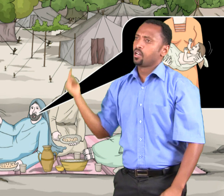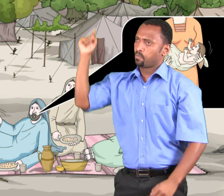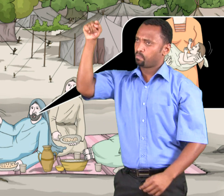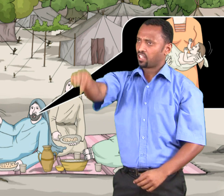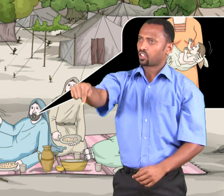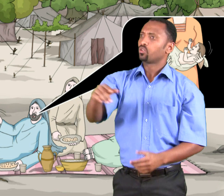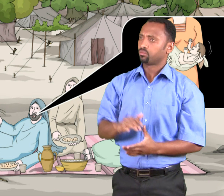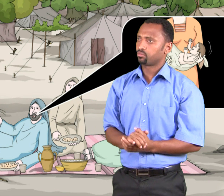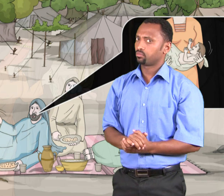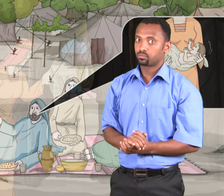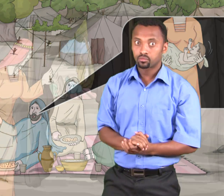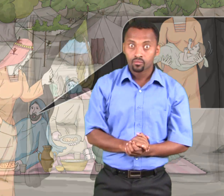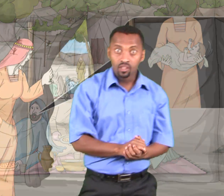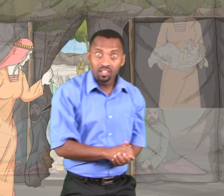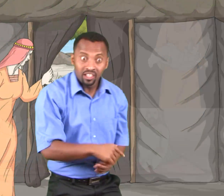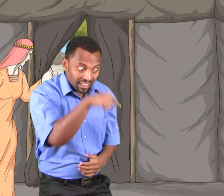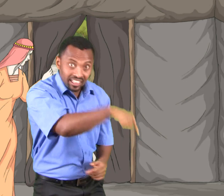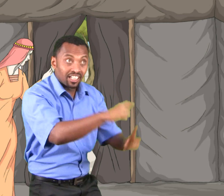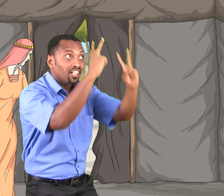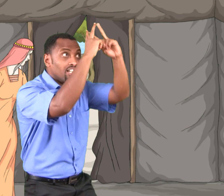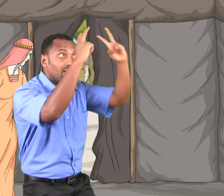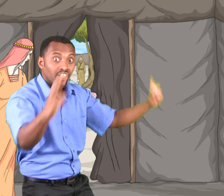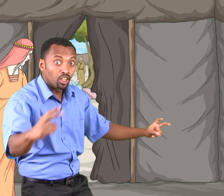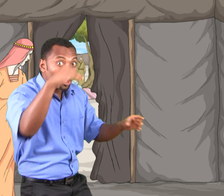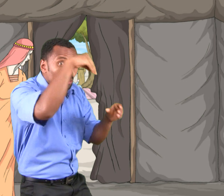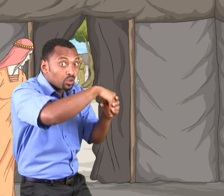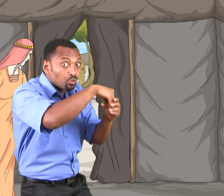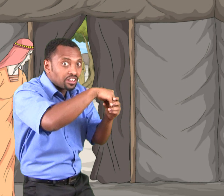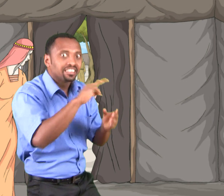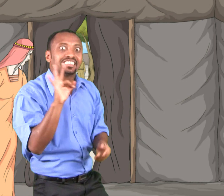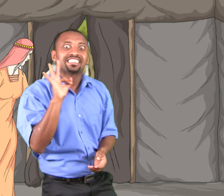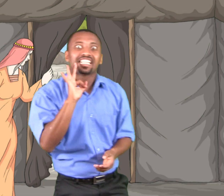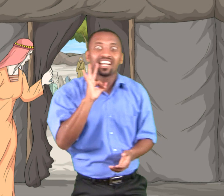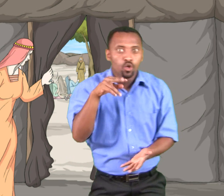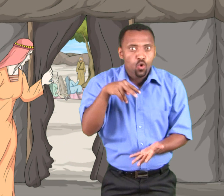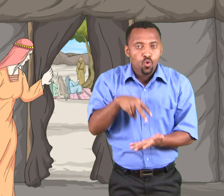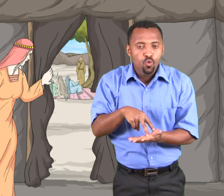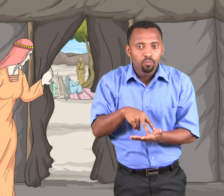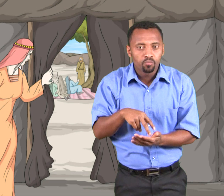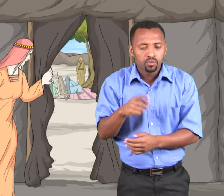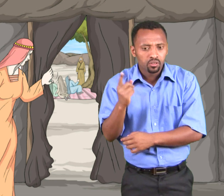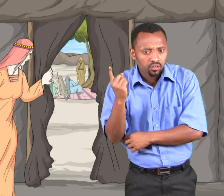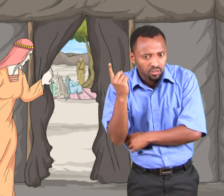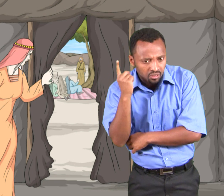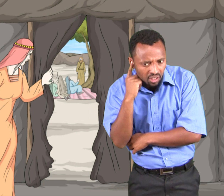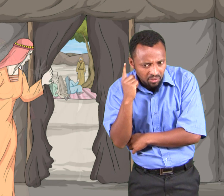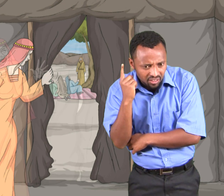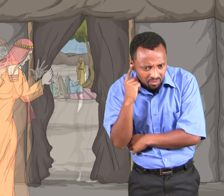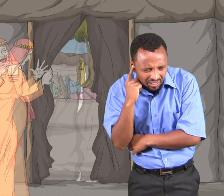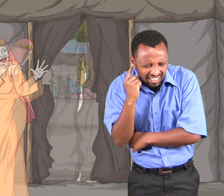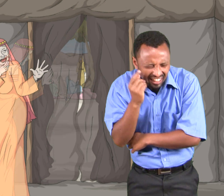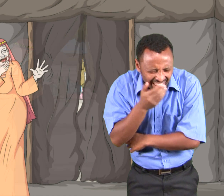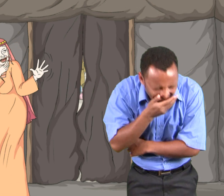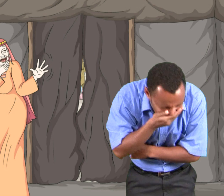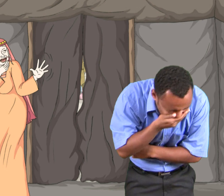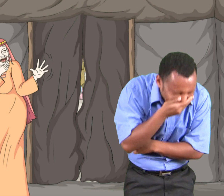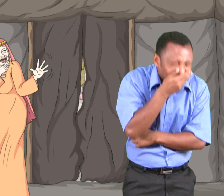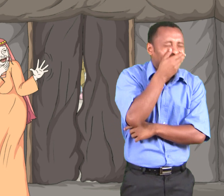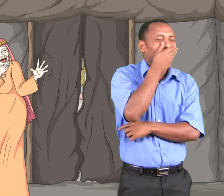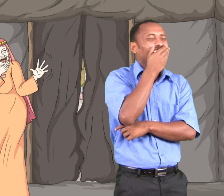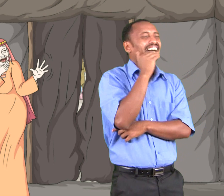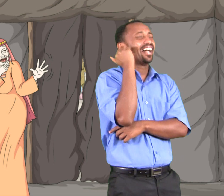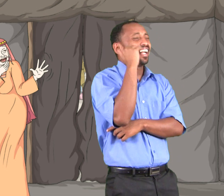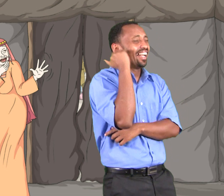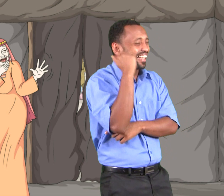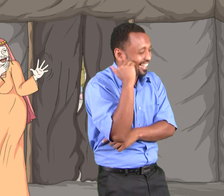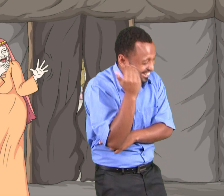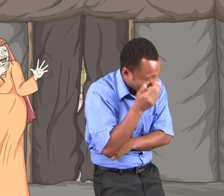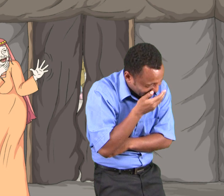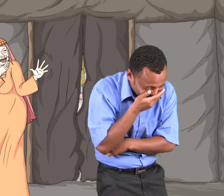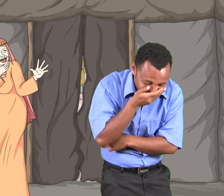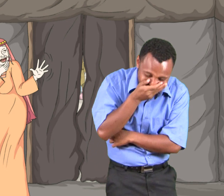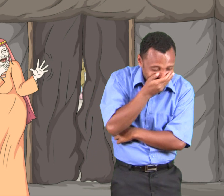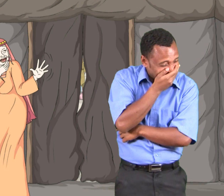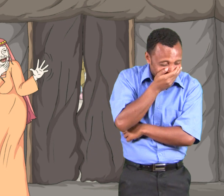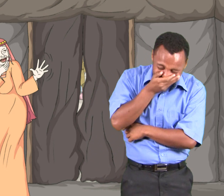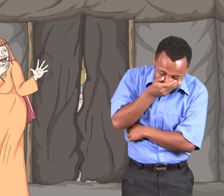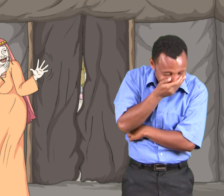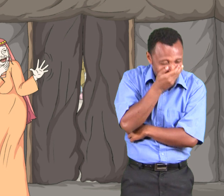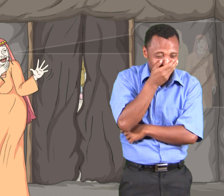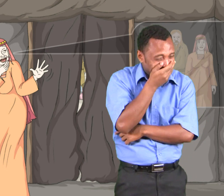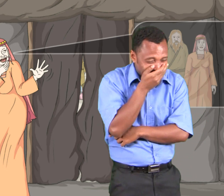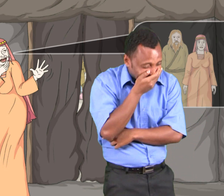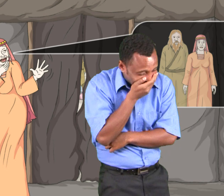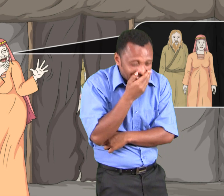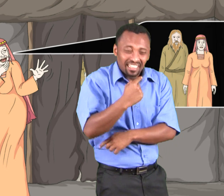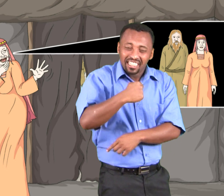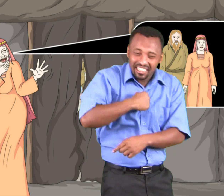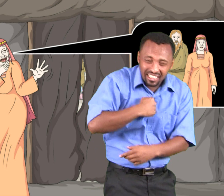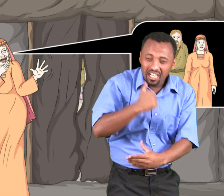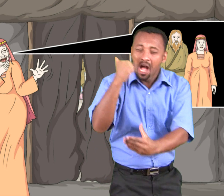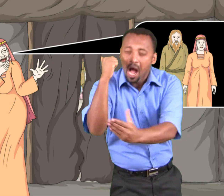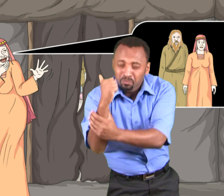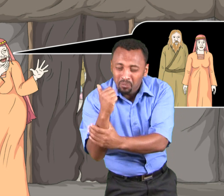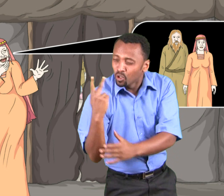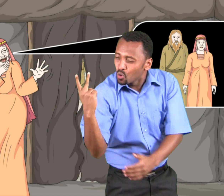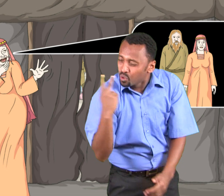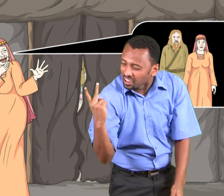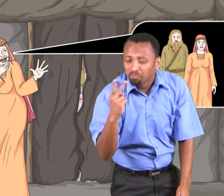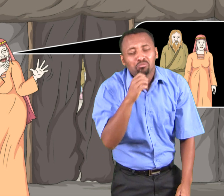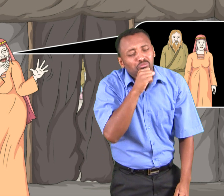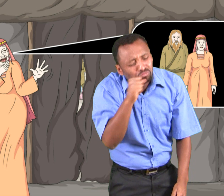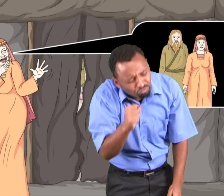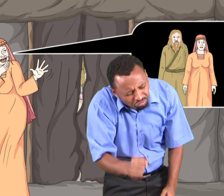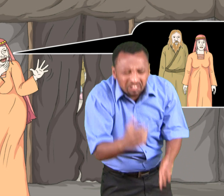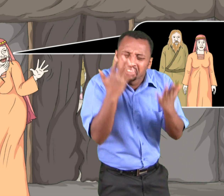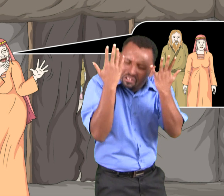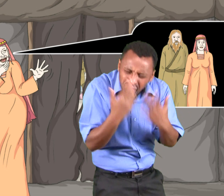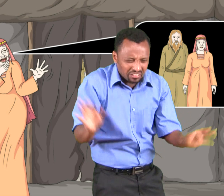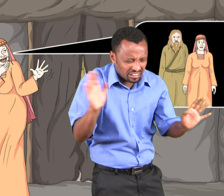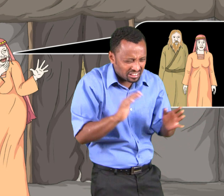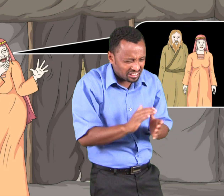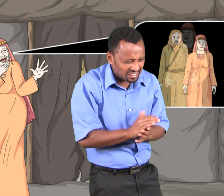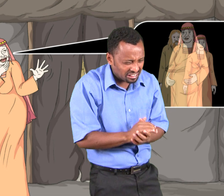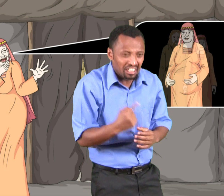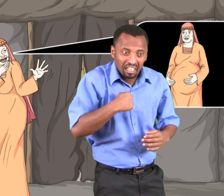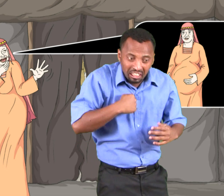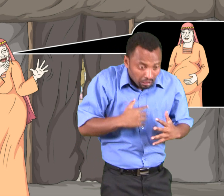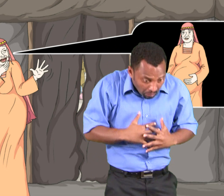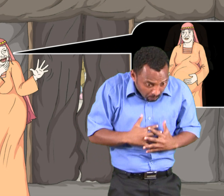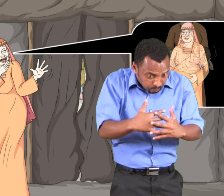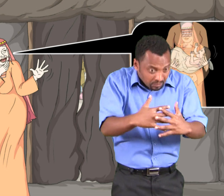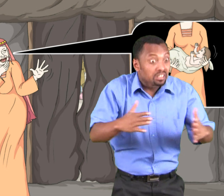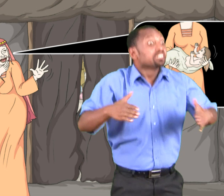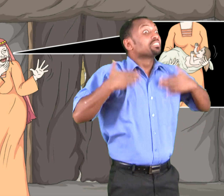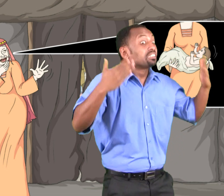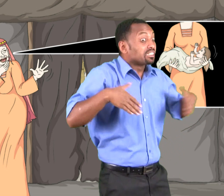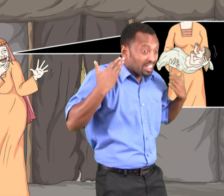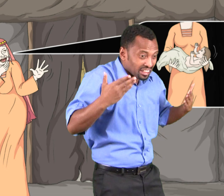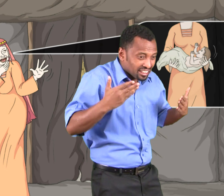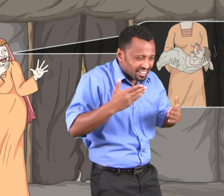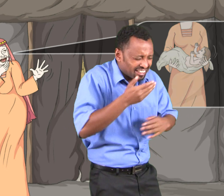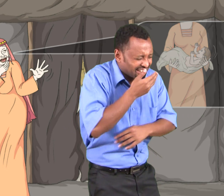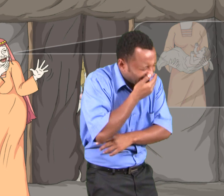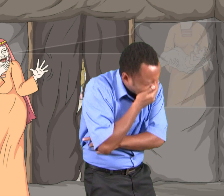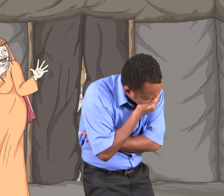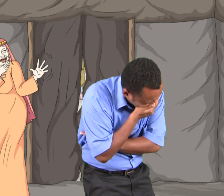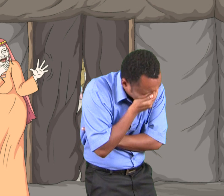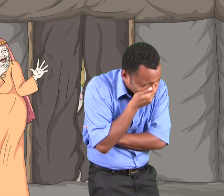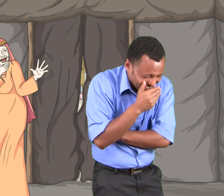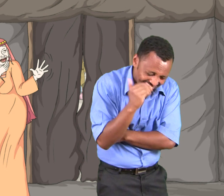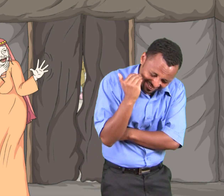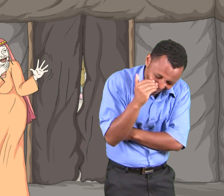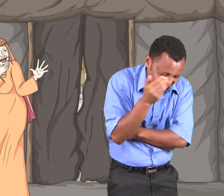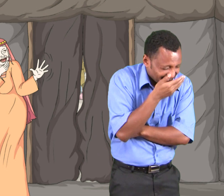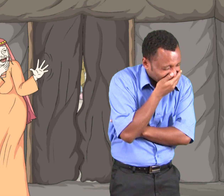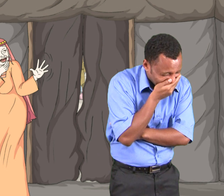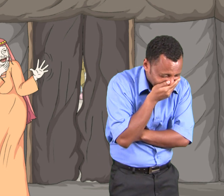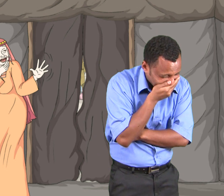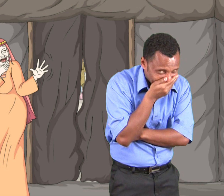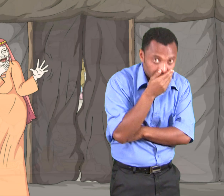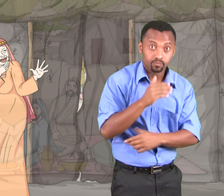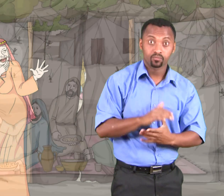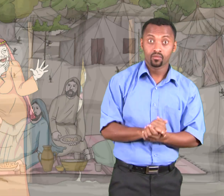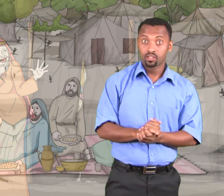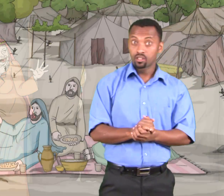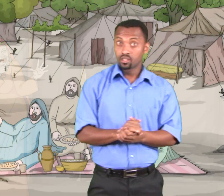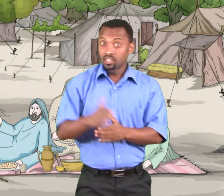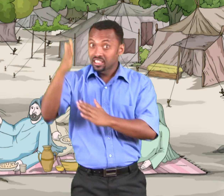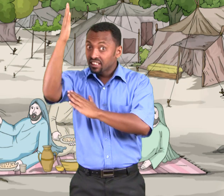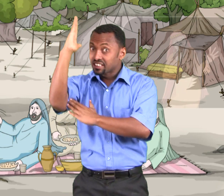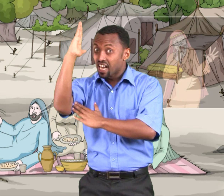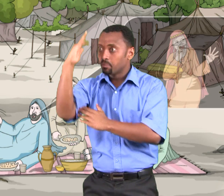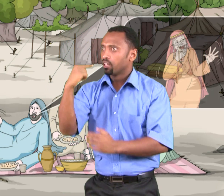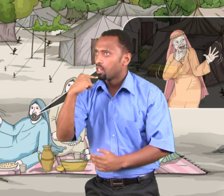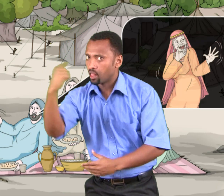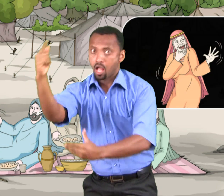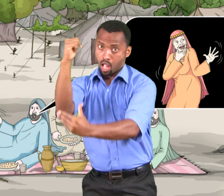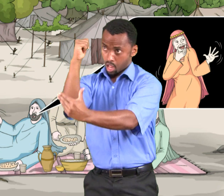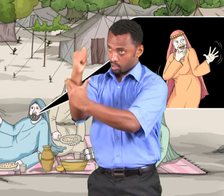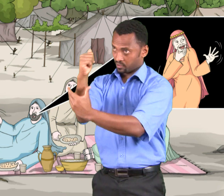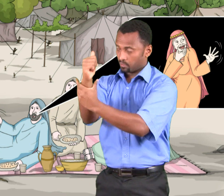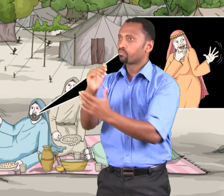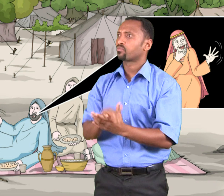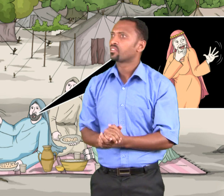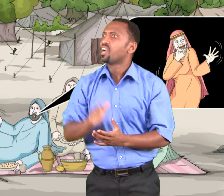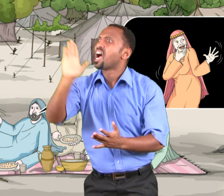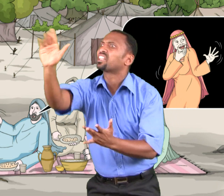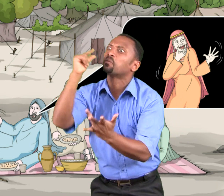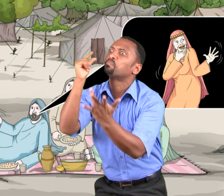Now Sarah was behind him, listening at the entrance to the tent. And Abraham and Sarah were already old and well along in years; Sarah had passed the age of childbearing. So she laughed to herself, saying, “After I am worn out and my master is old, will I now have this pleasure?”